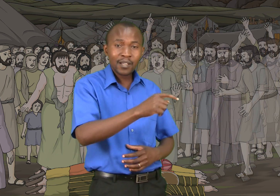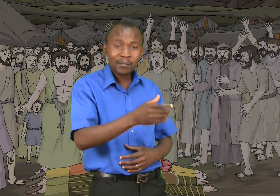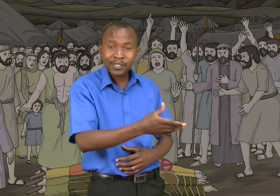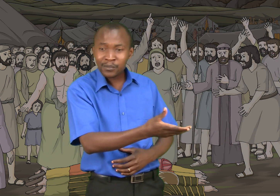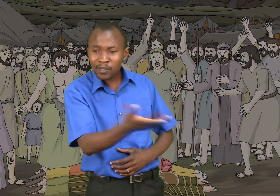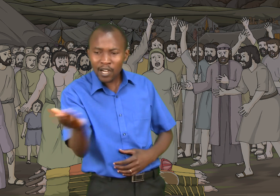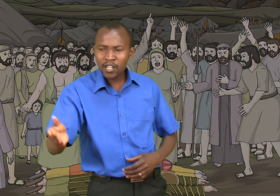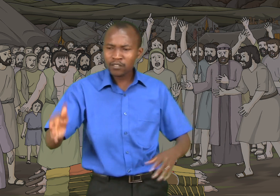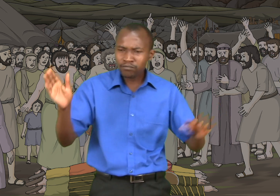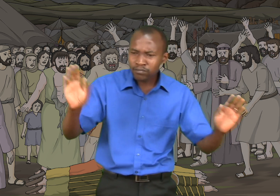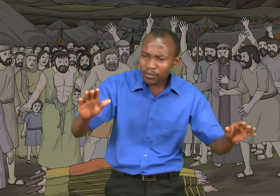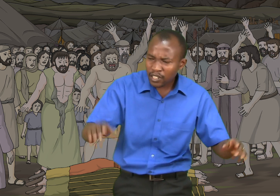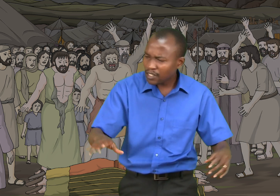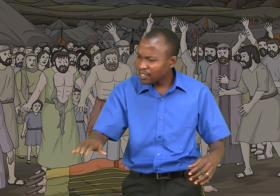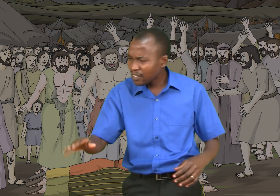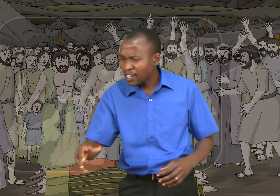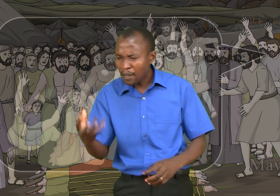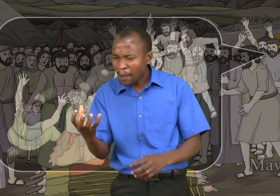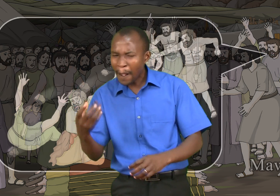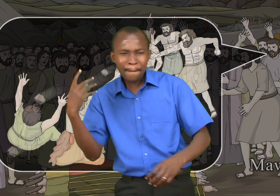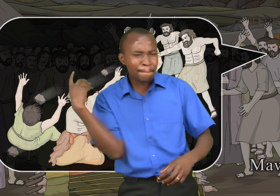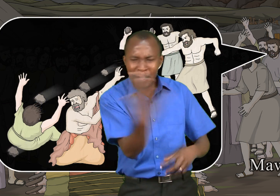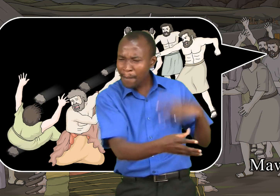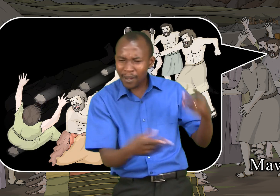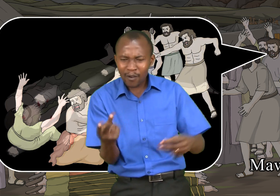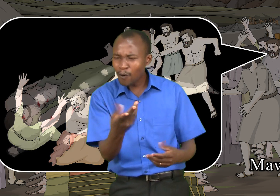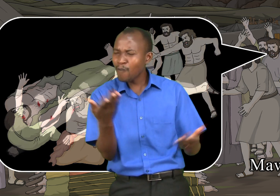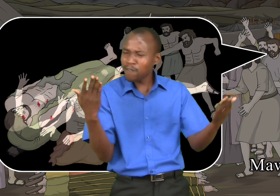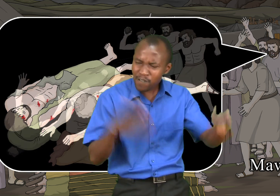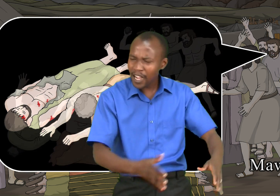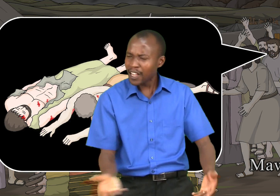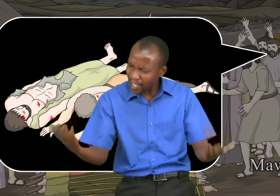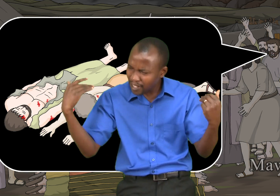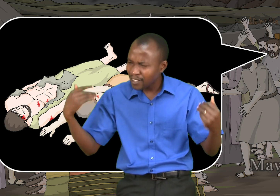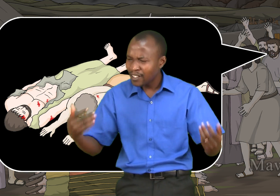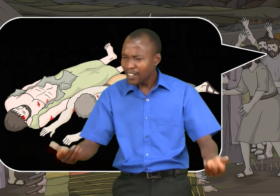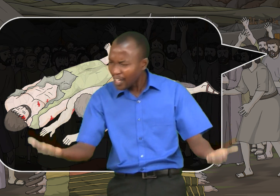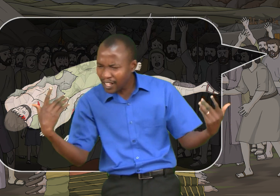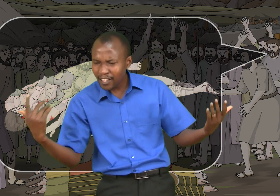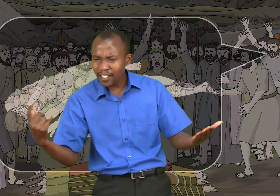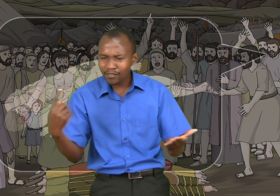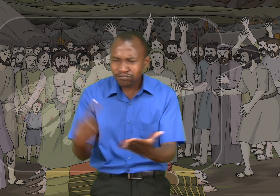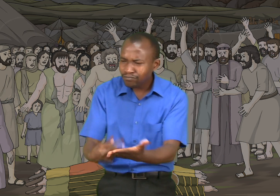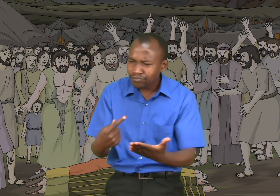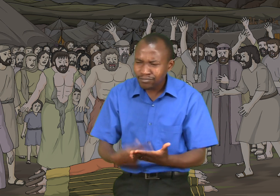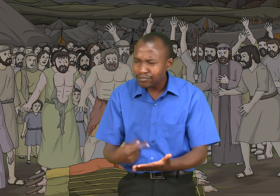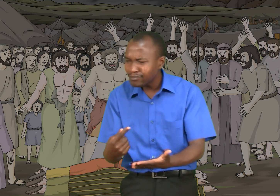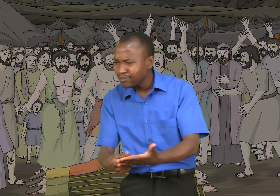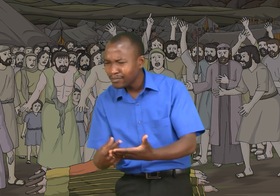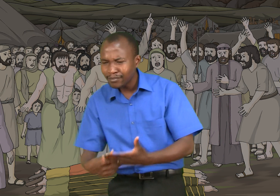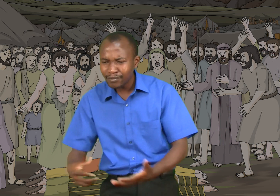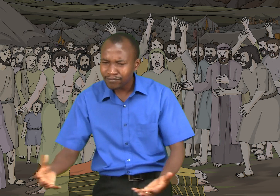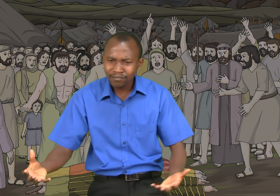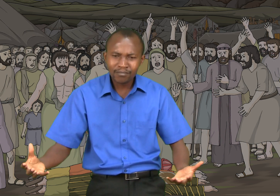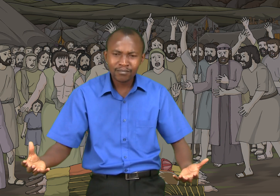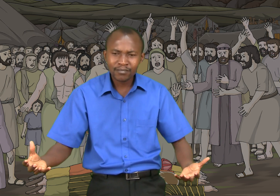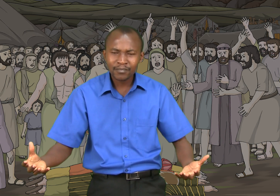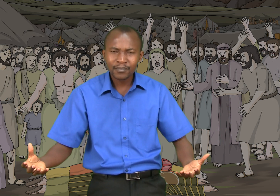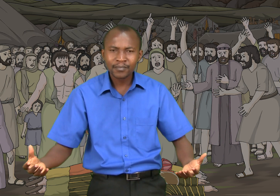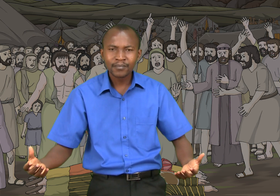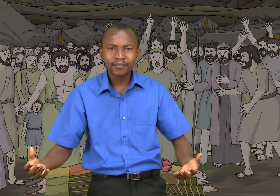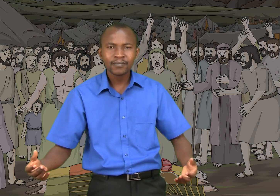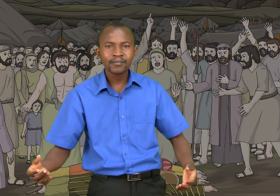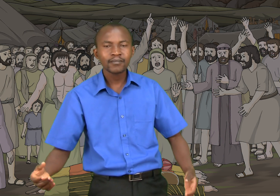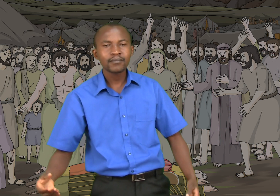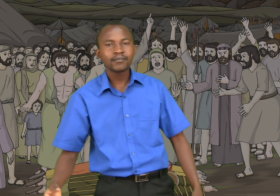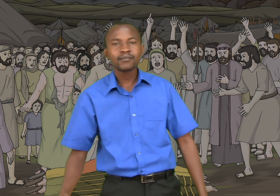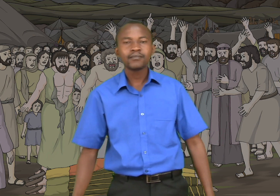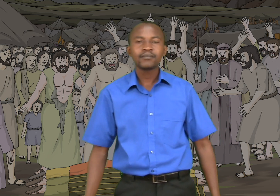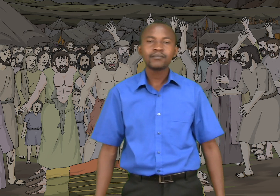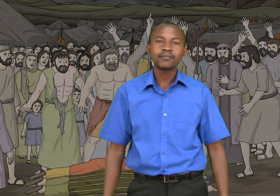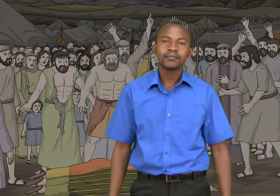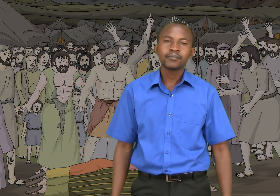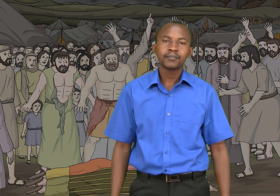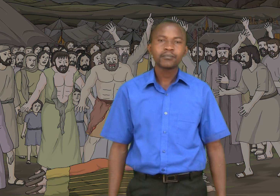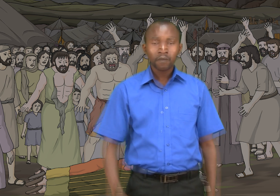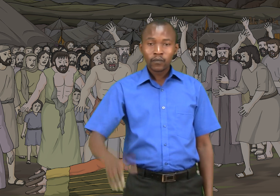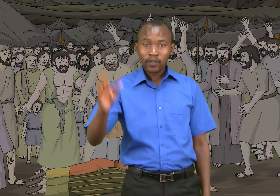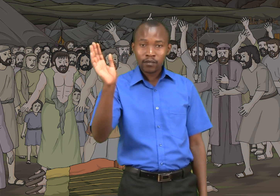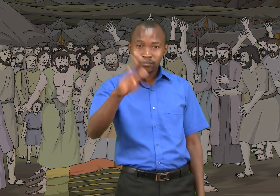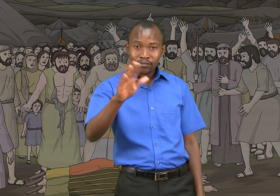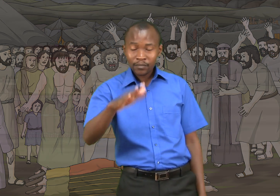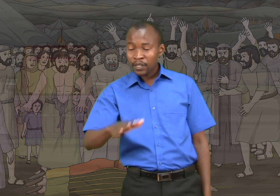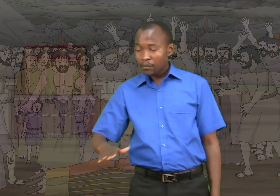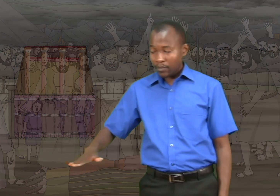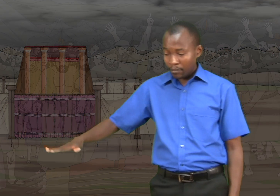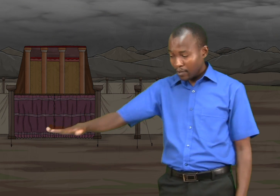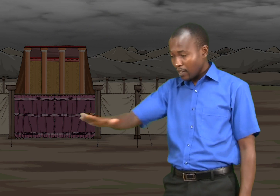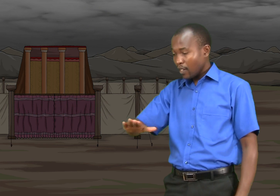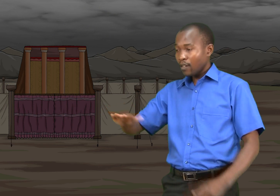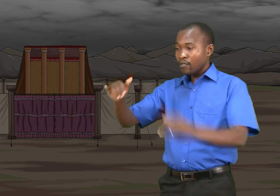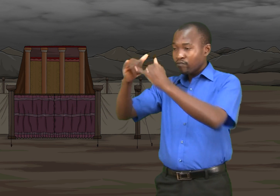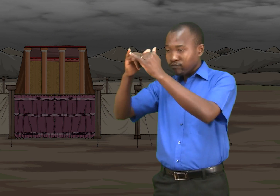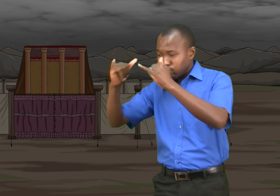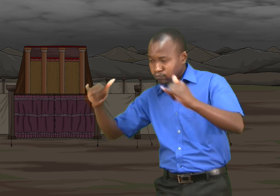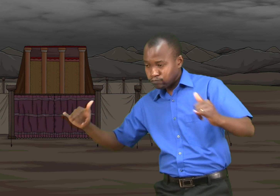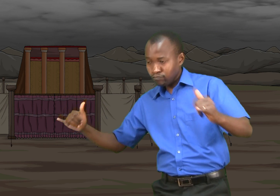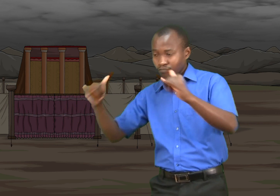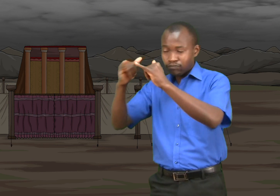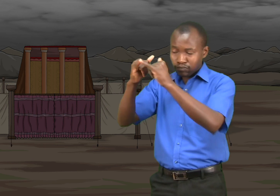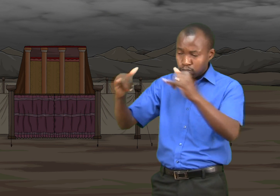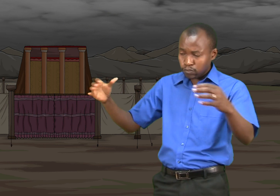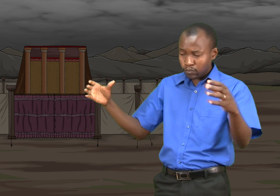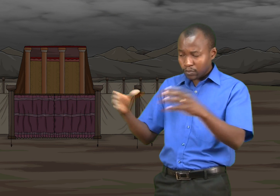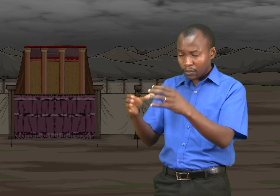But the whole congregation threatened to stone Joshua and Caleb.